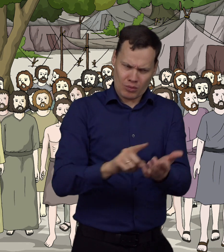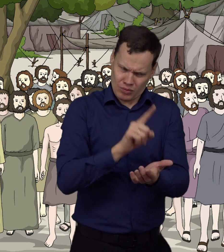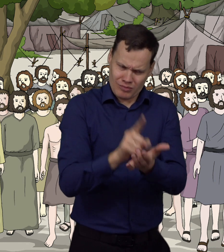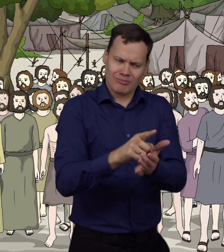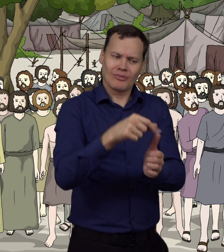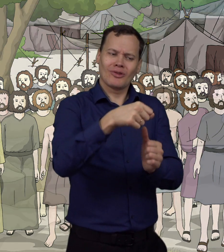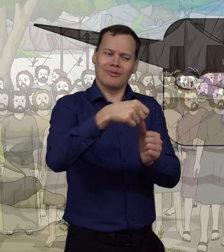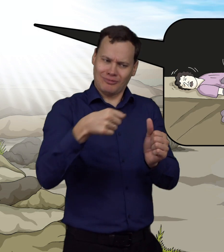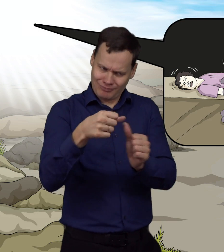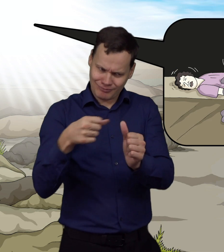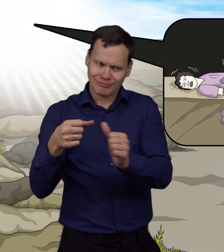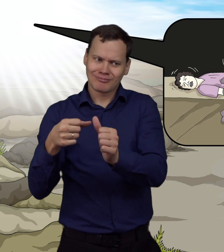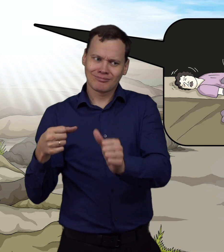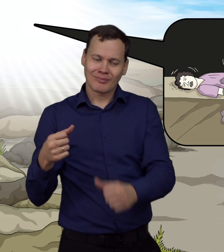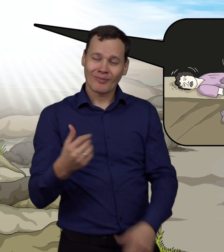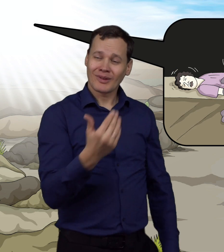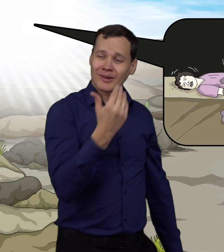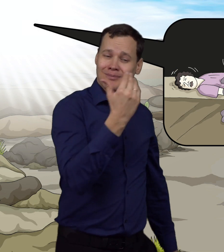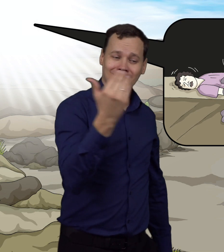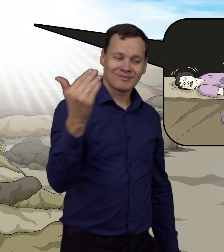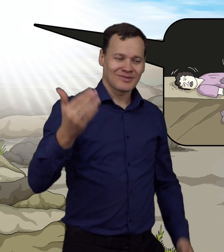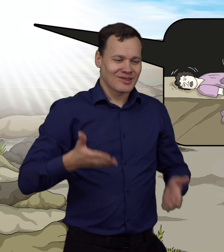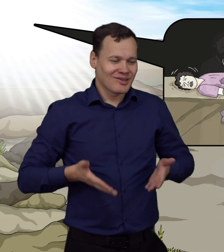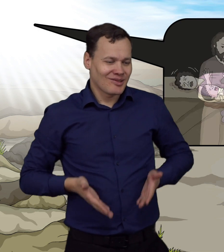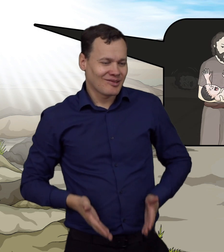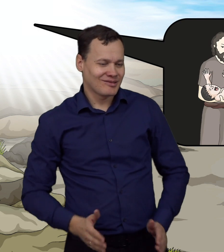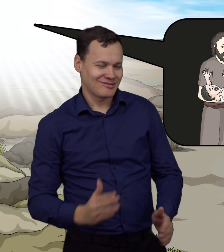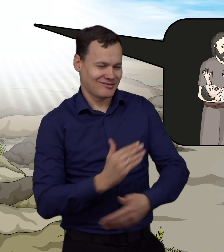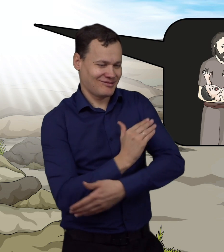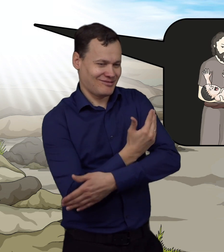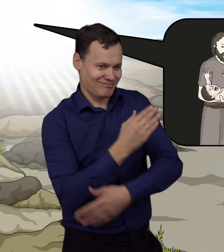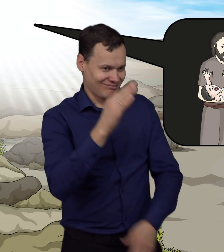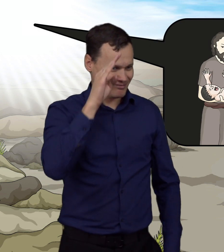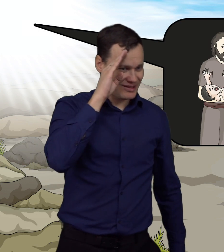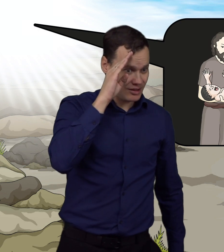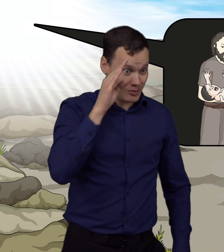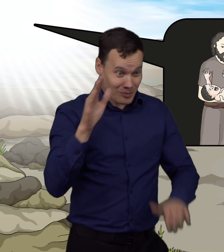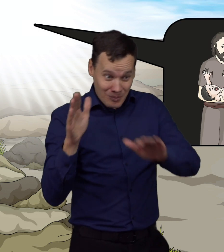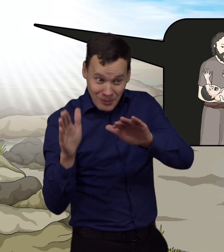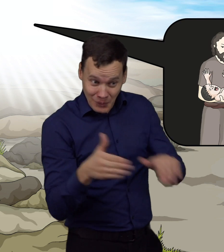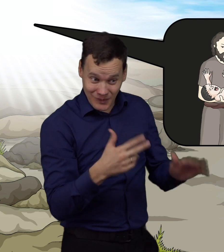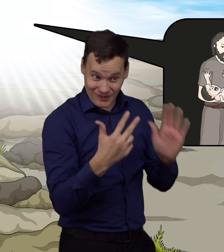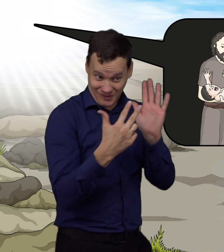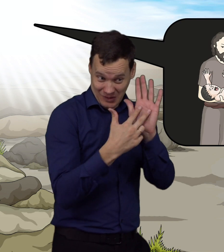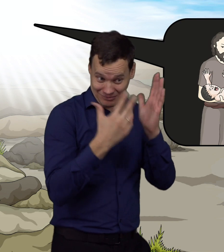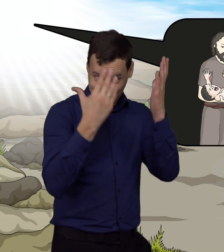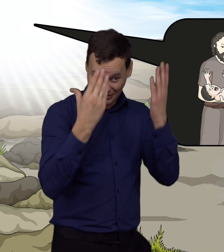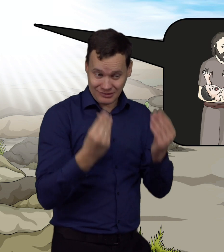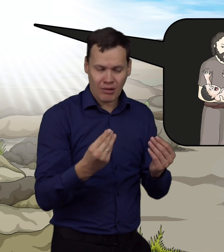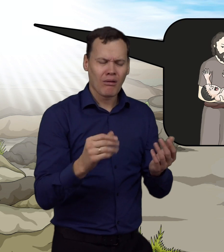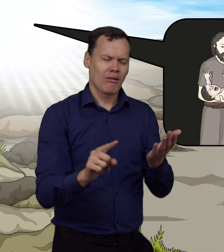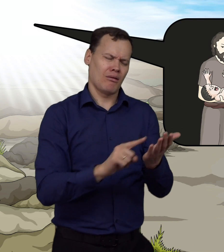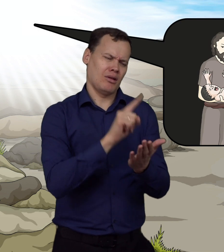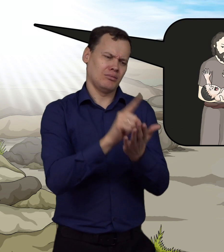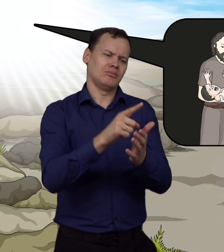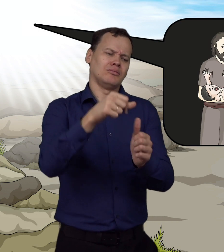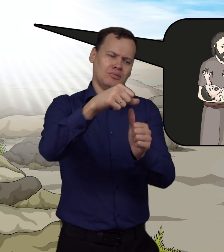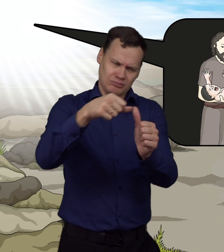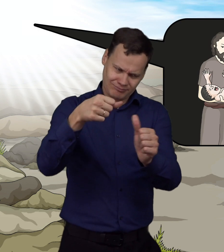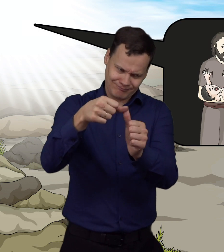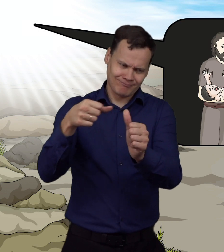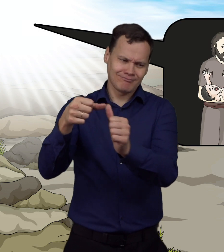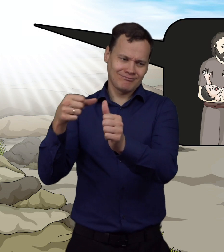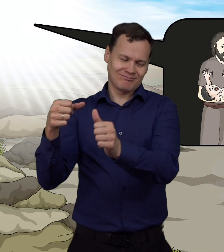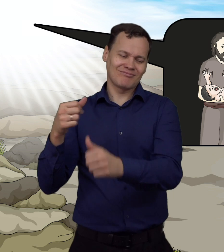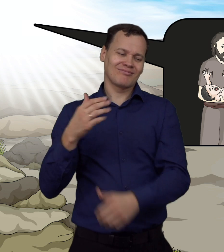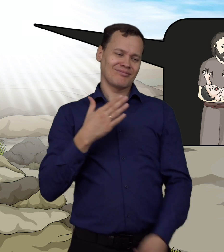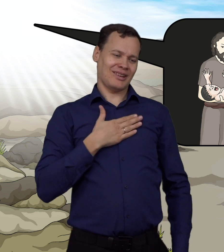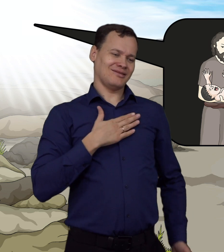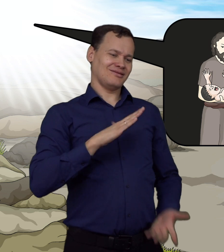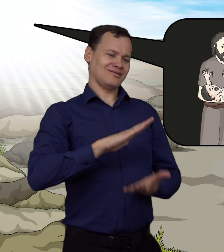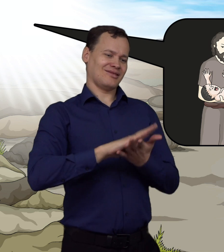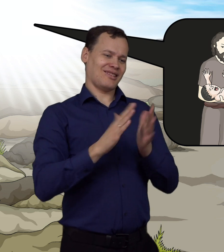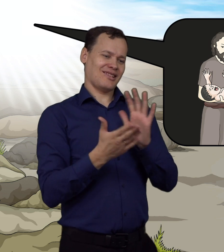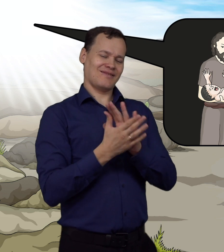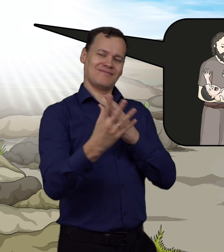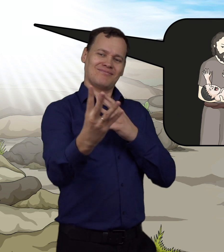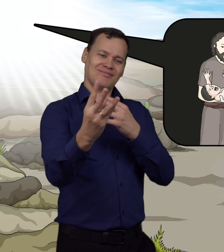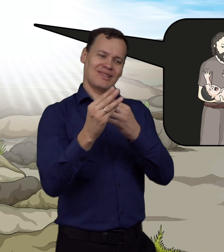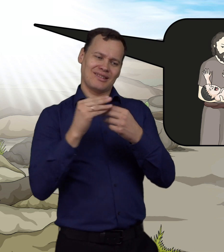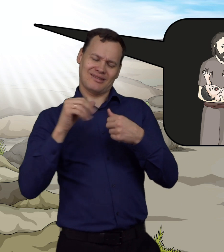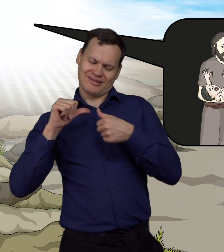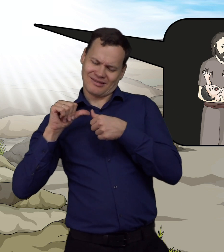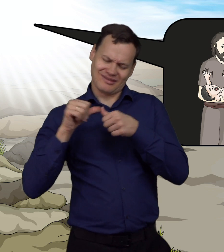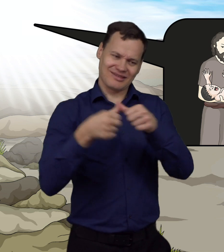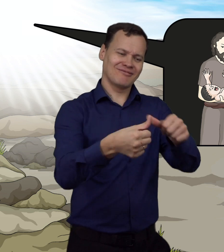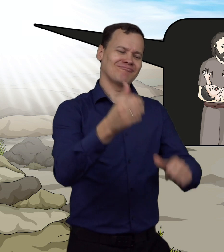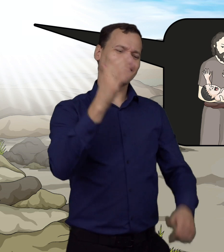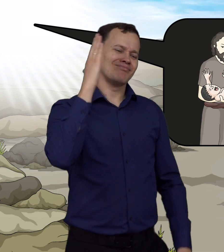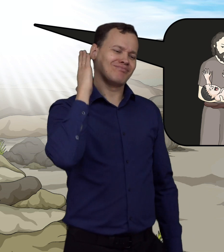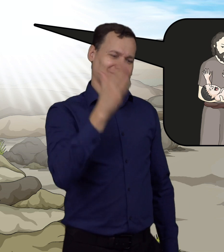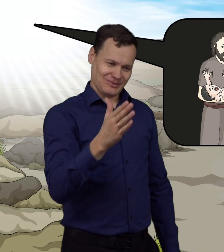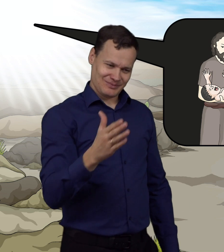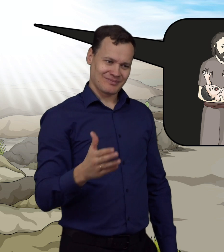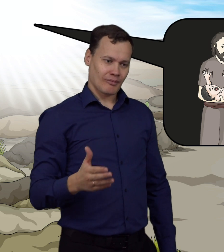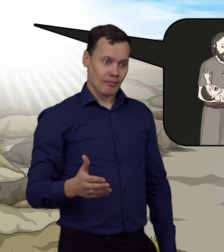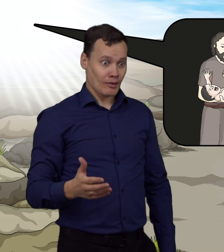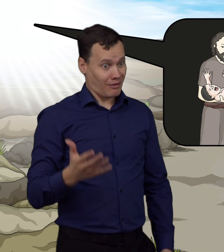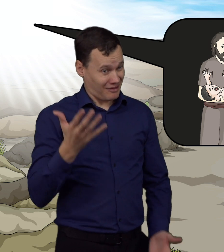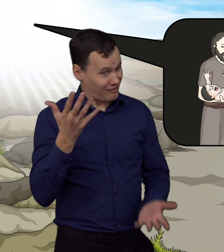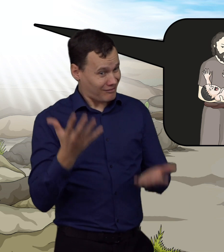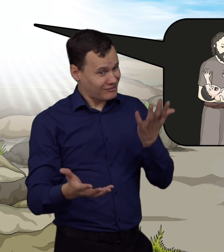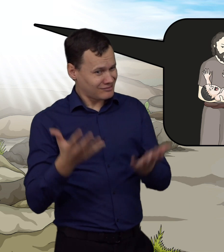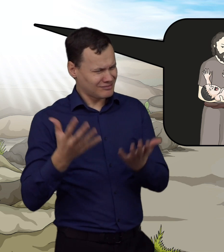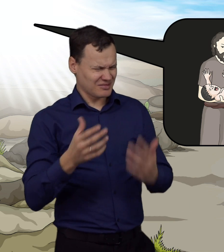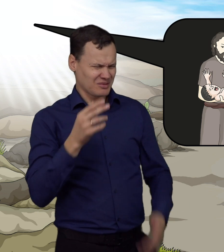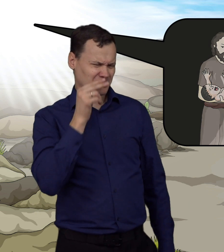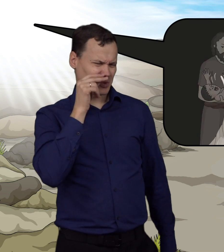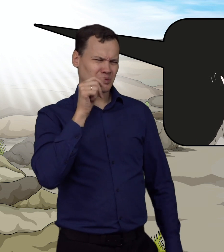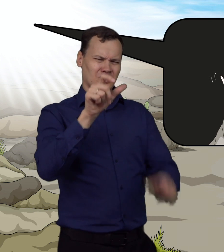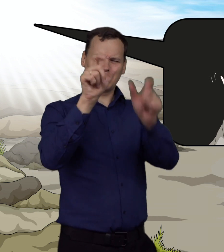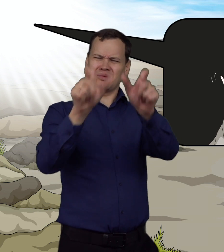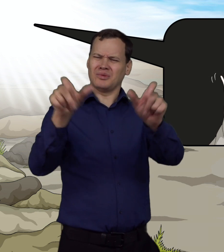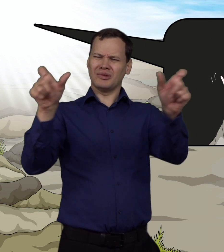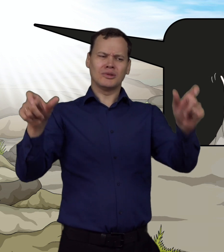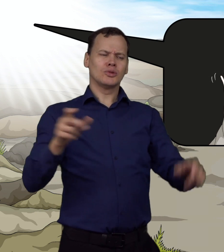Whether they are born in your household or purchased, they must be circumcised. My covenant in your flesh will be an everlasting covenant.